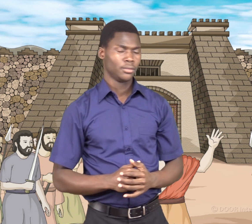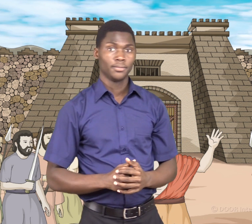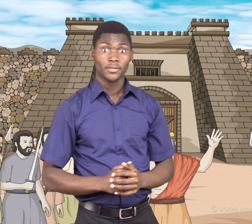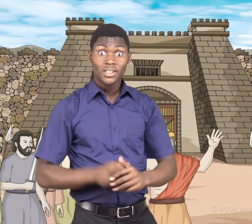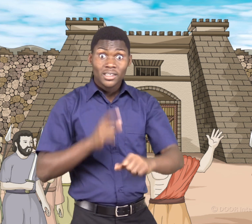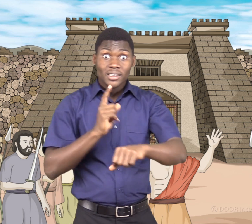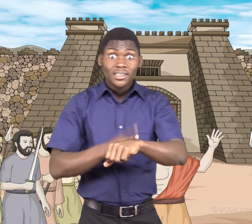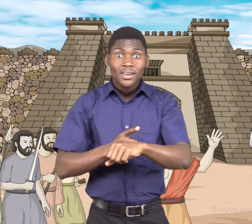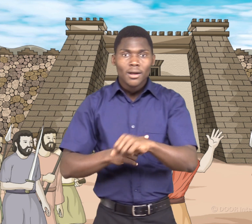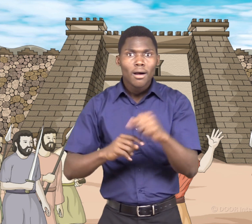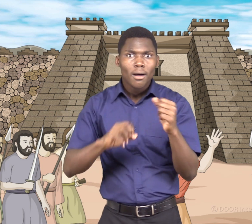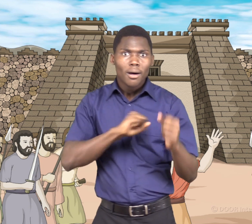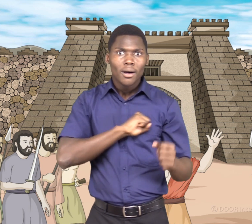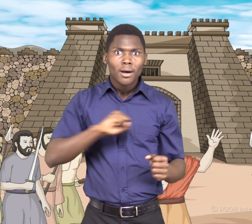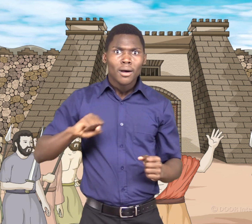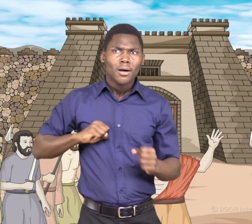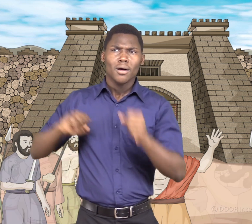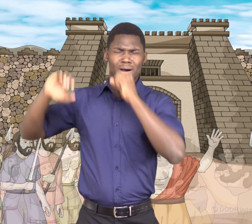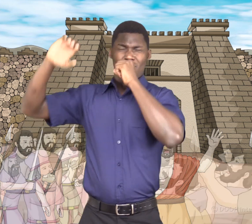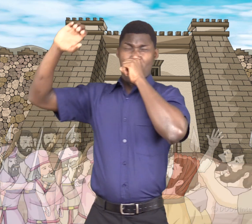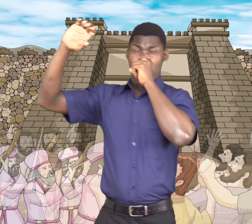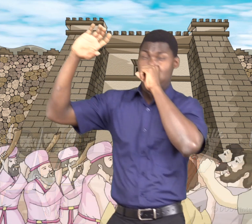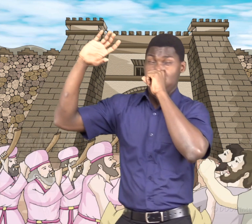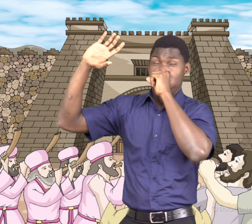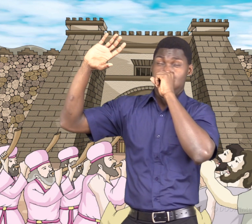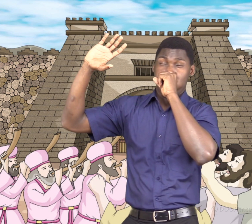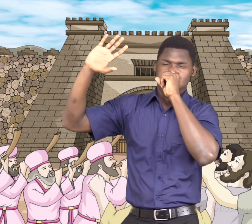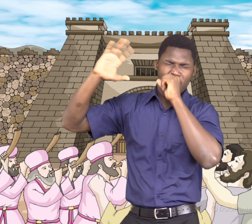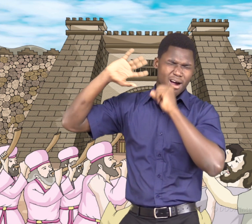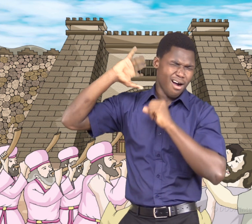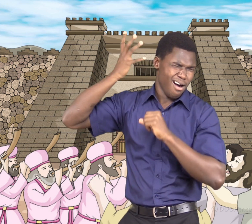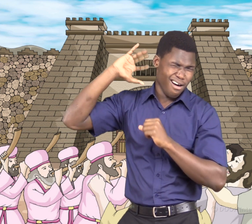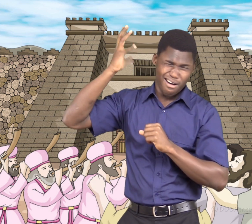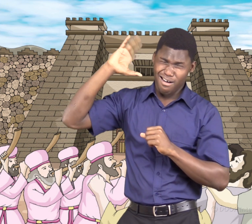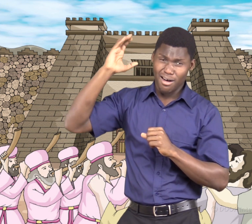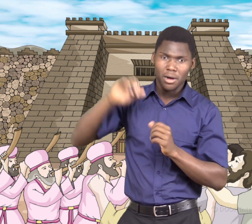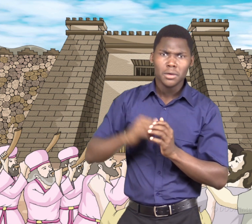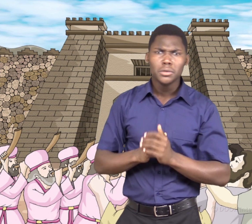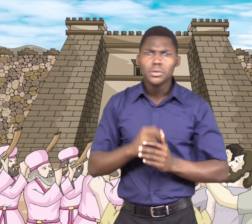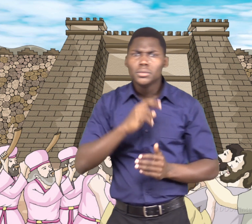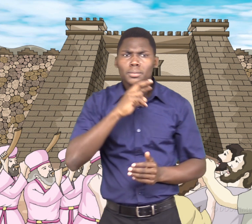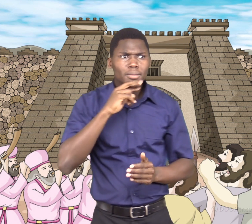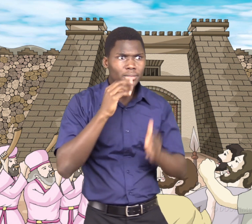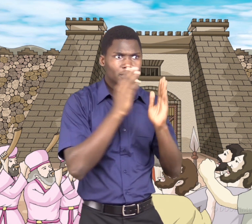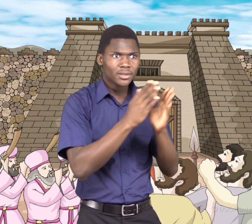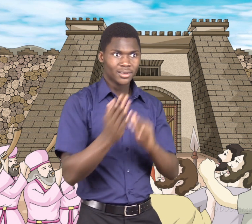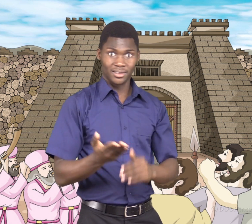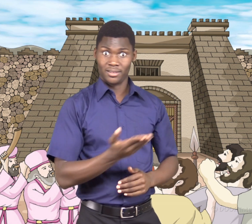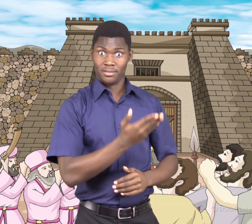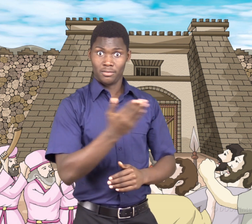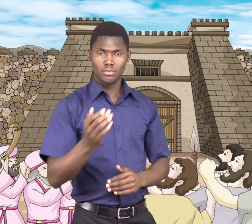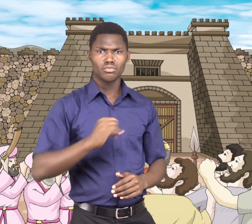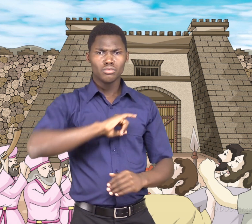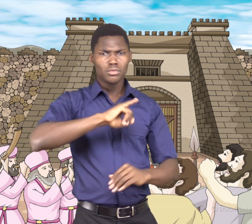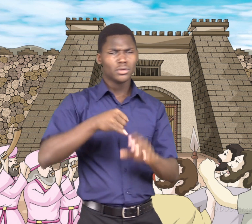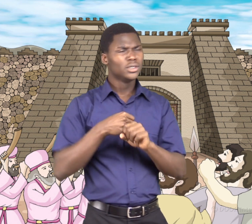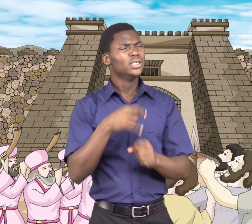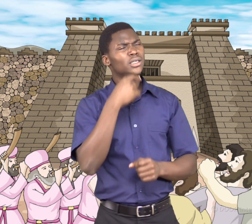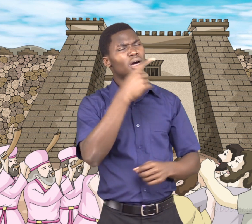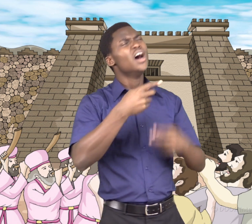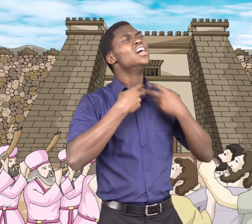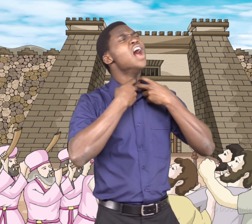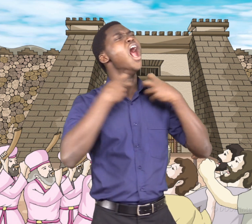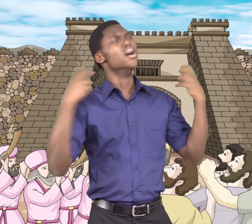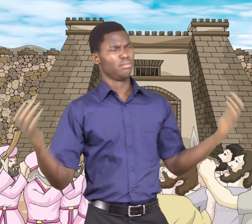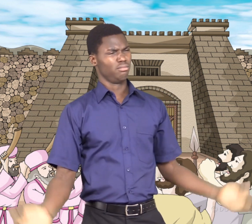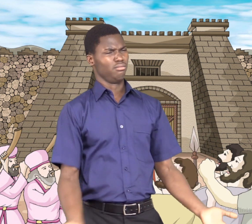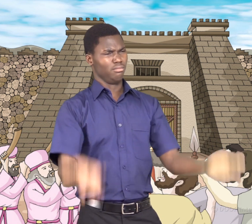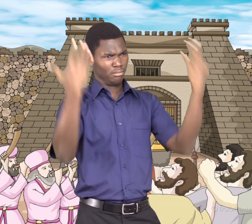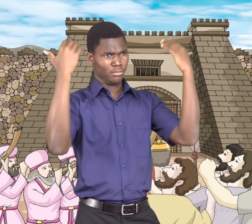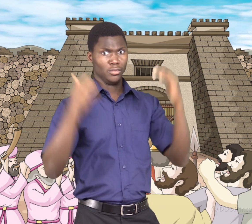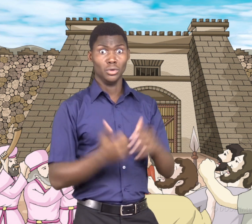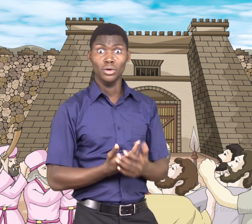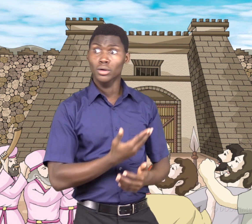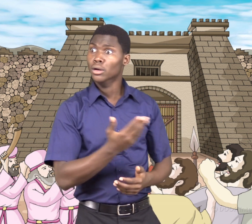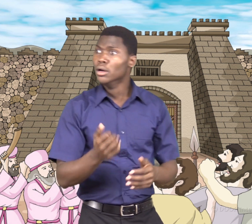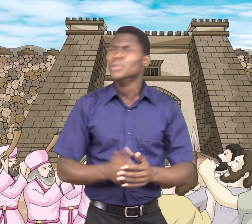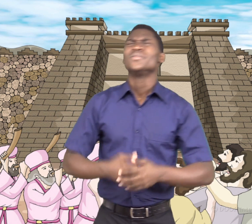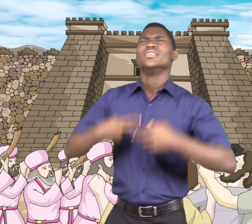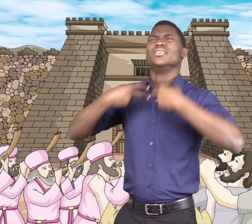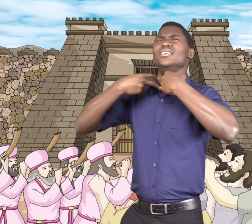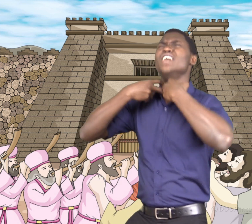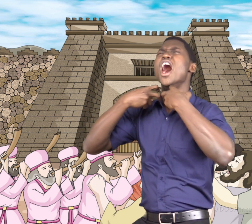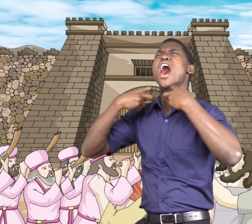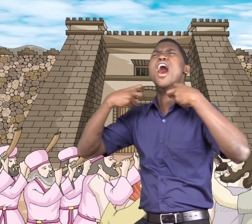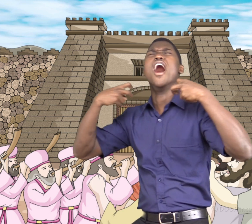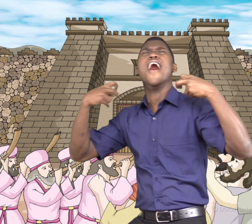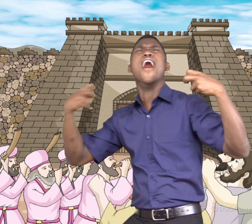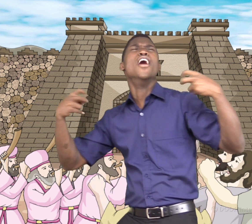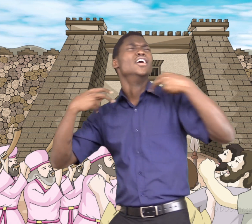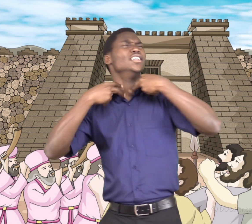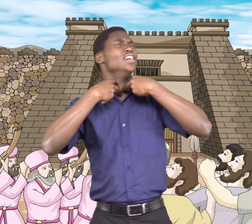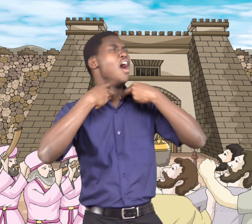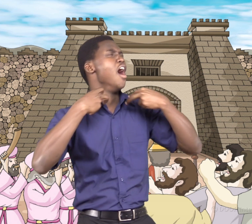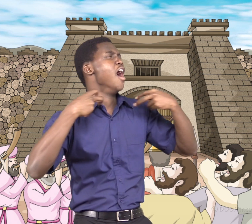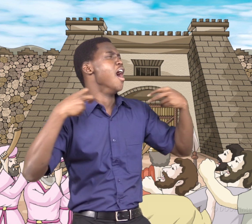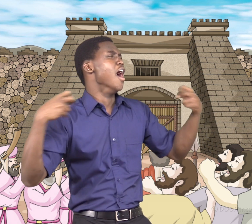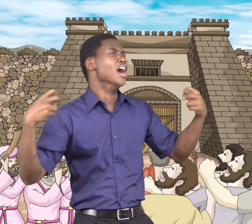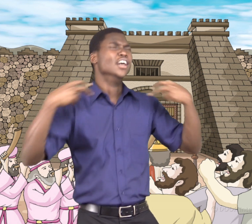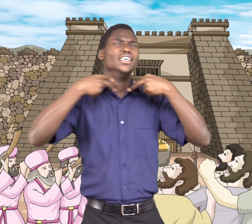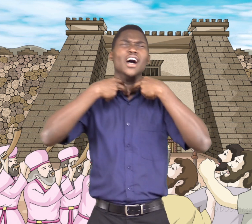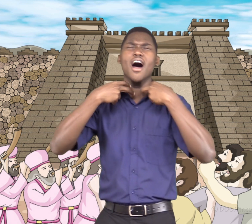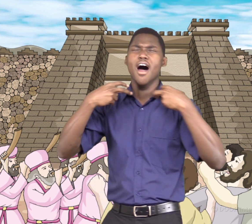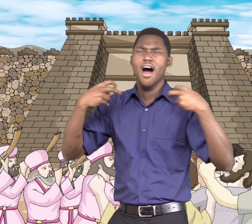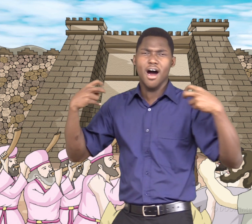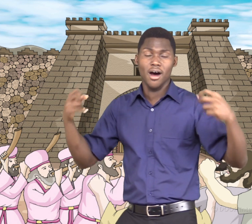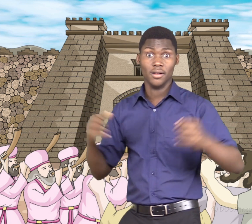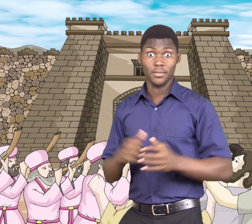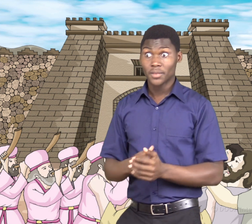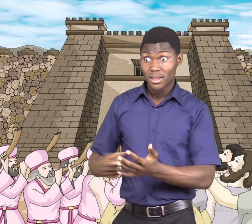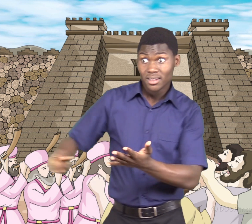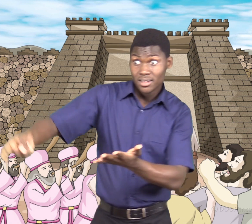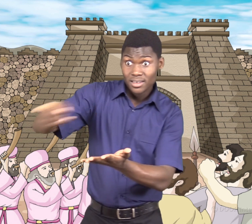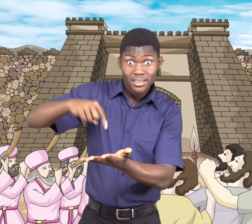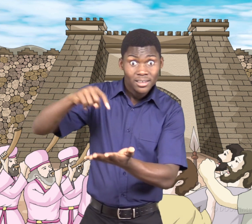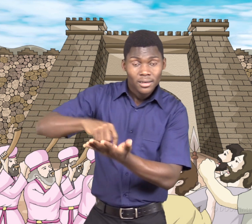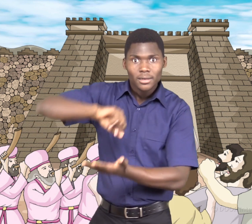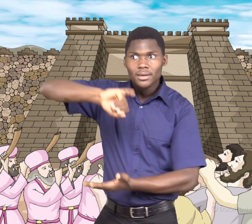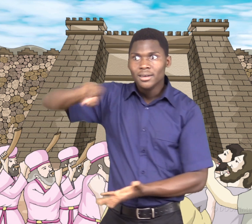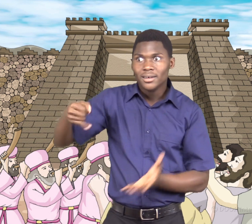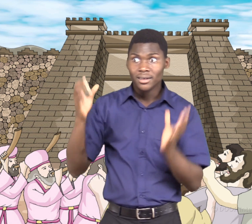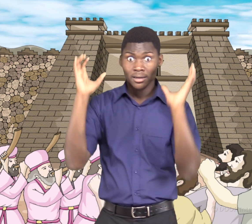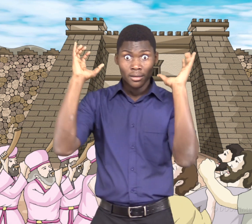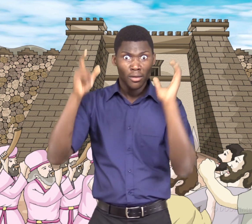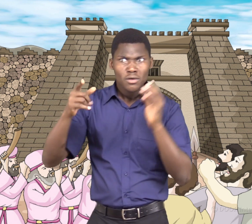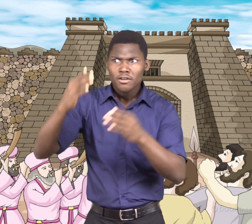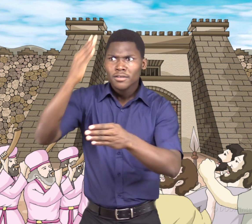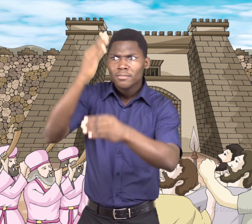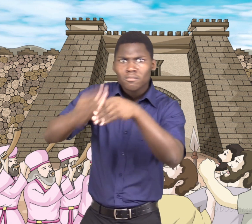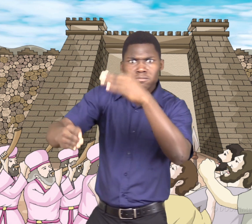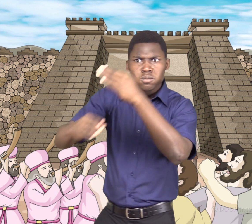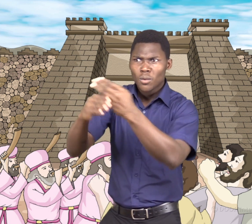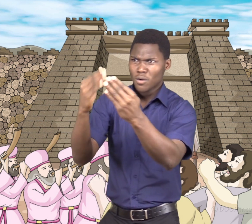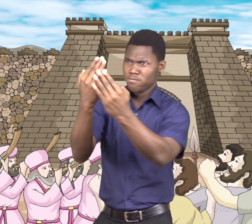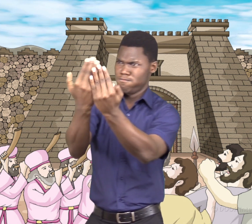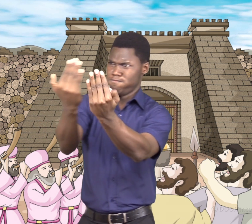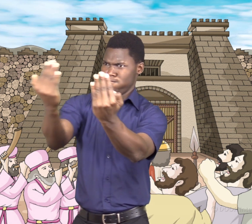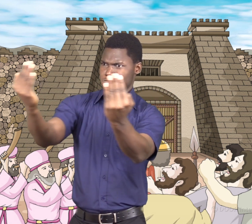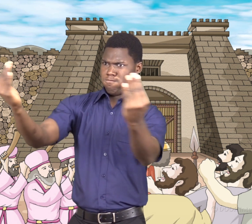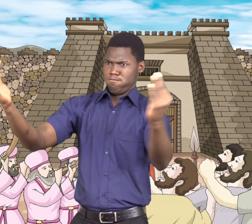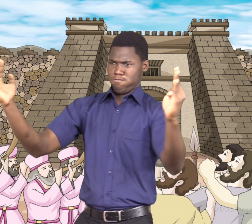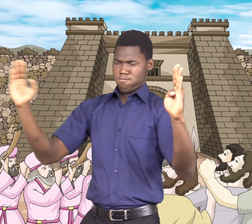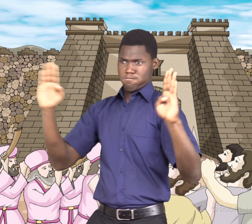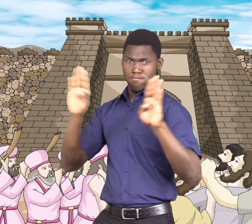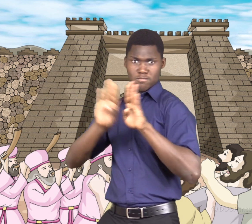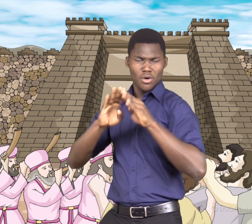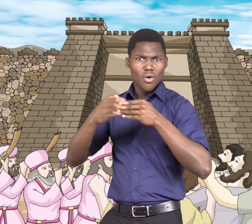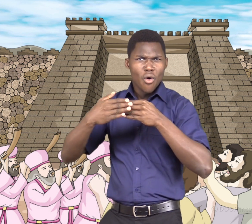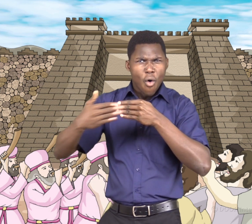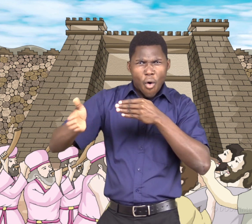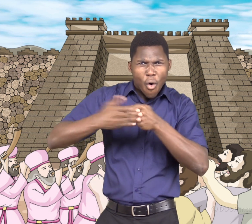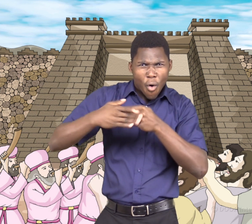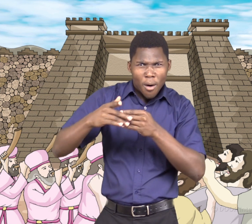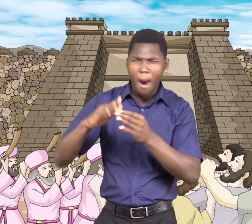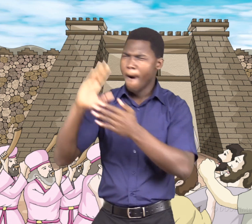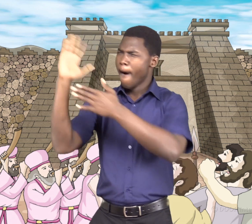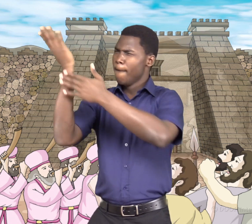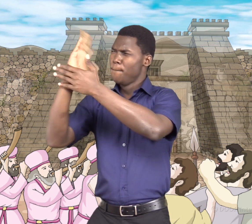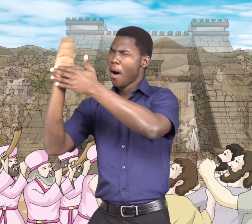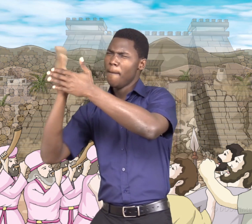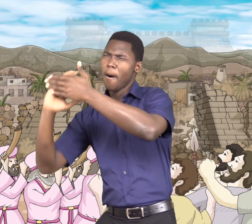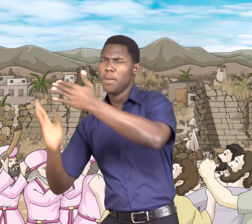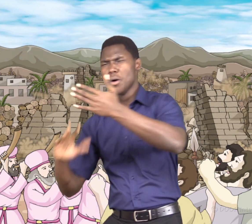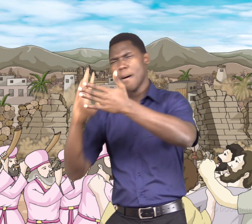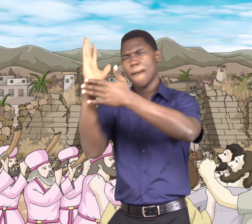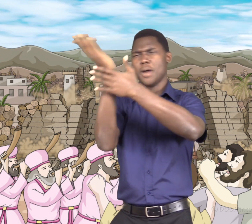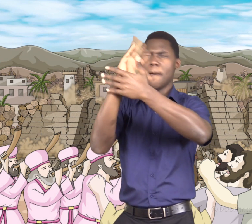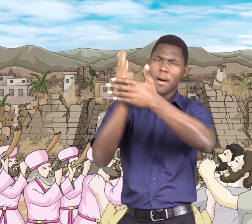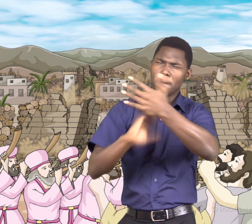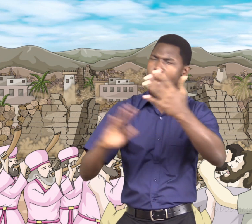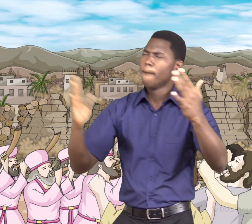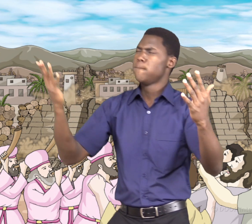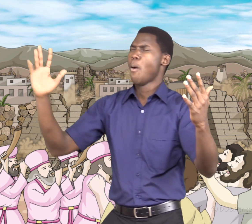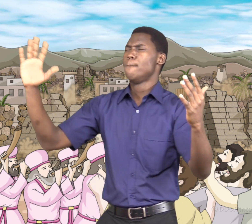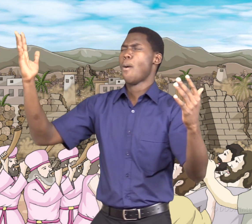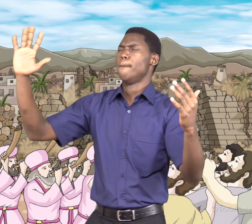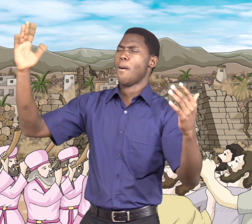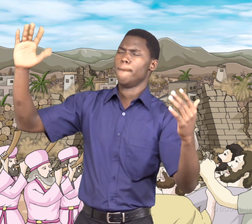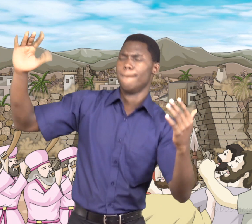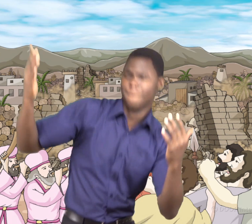So when the rams’ horns sounded, the people shouted.